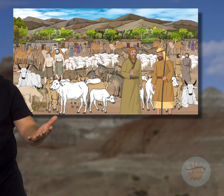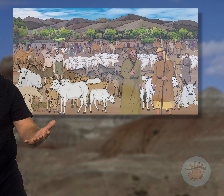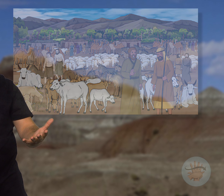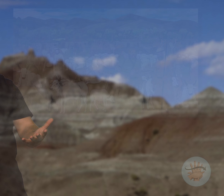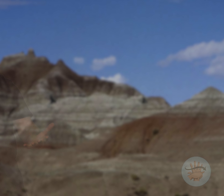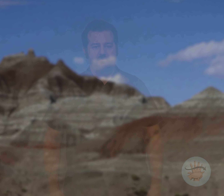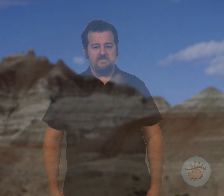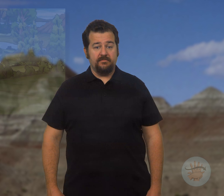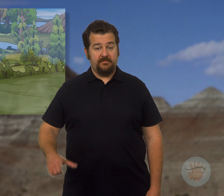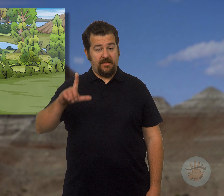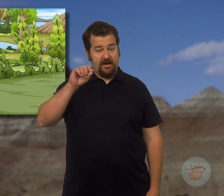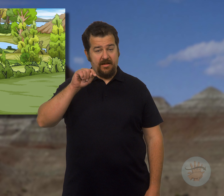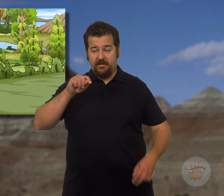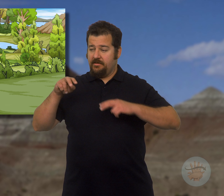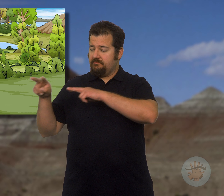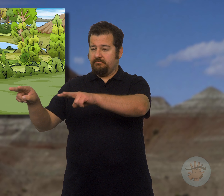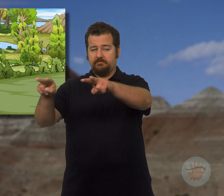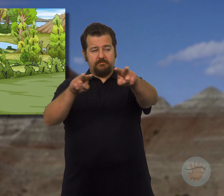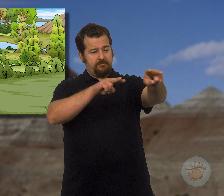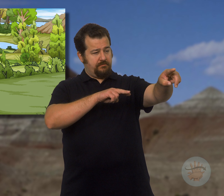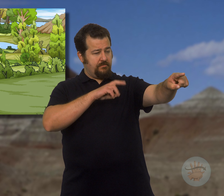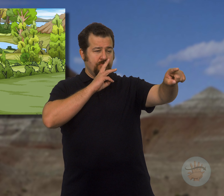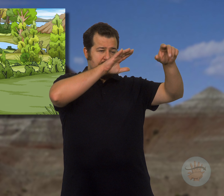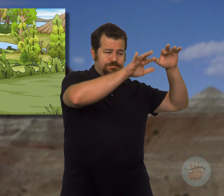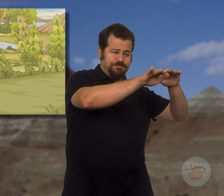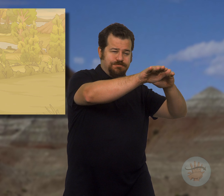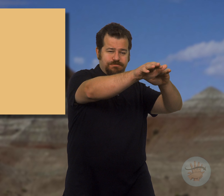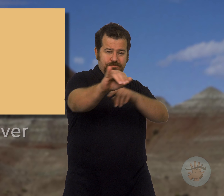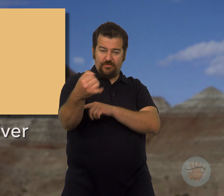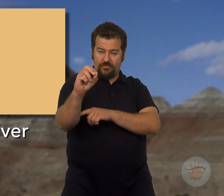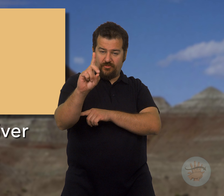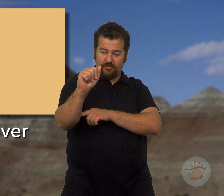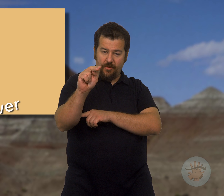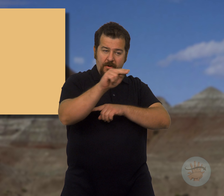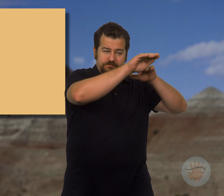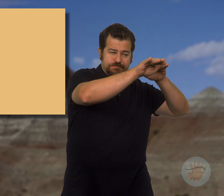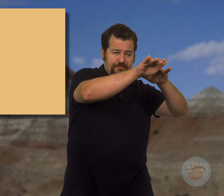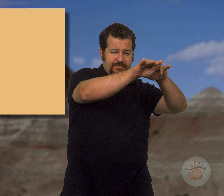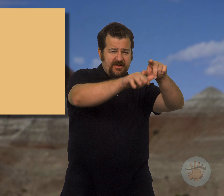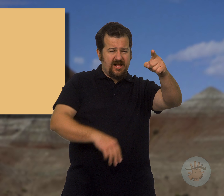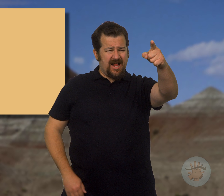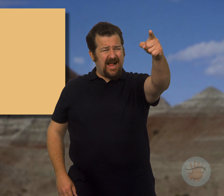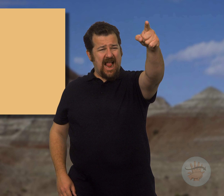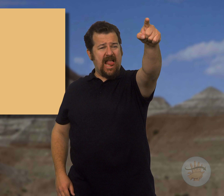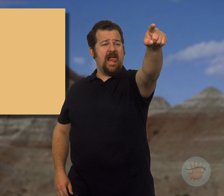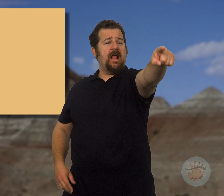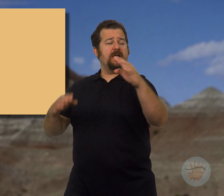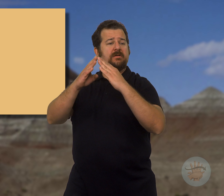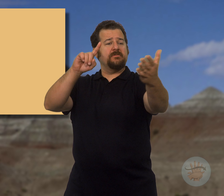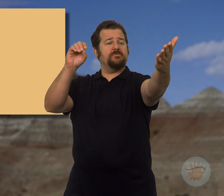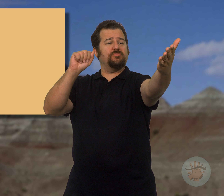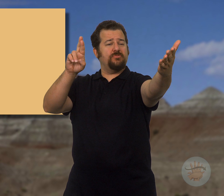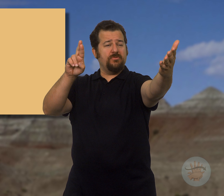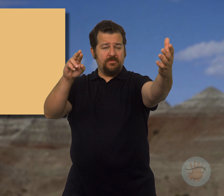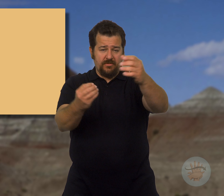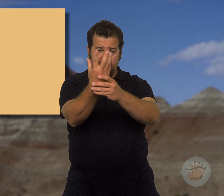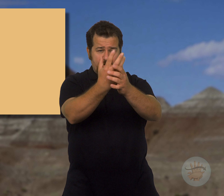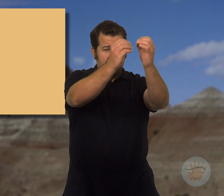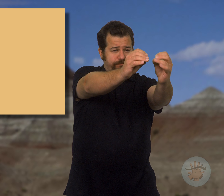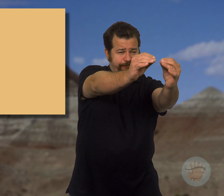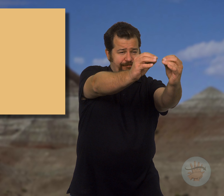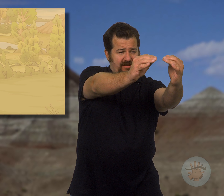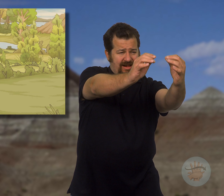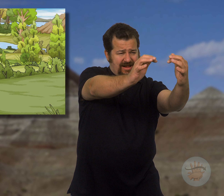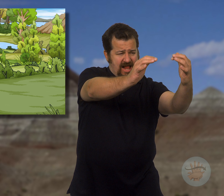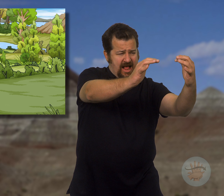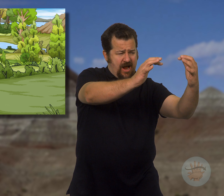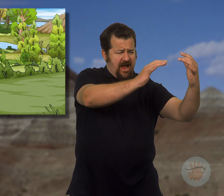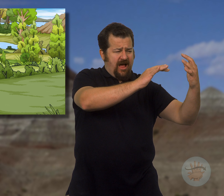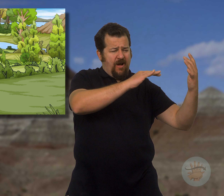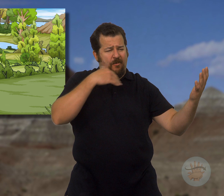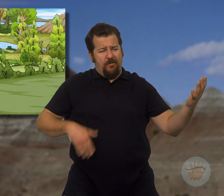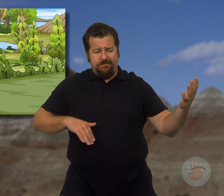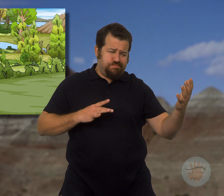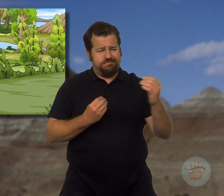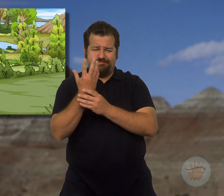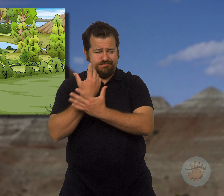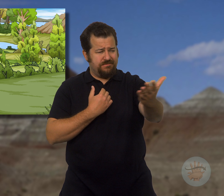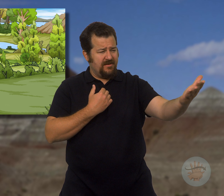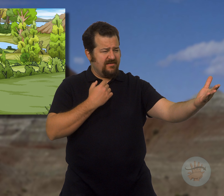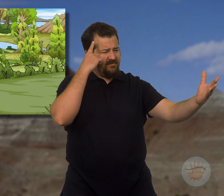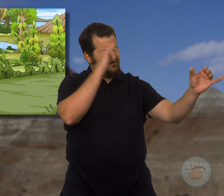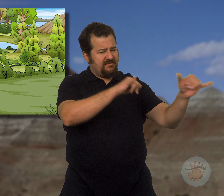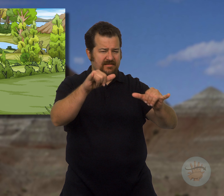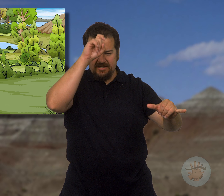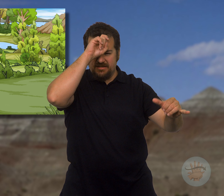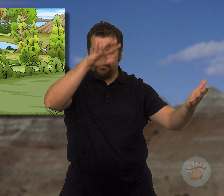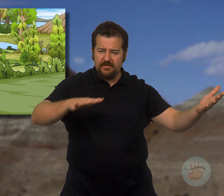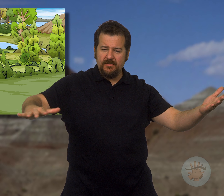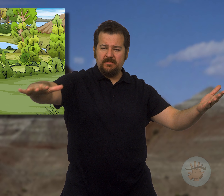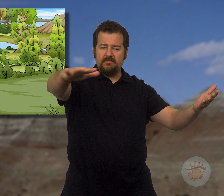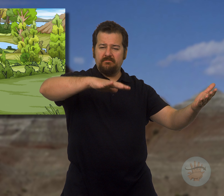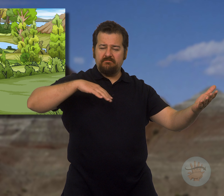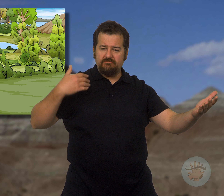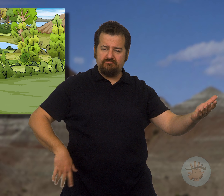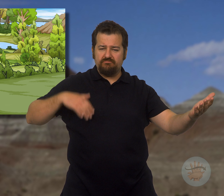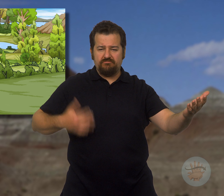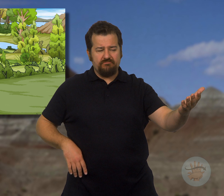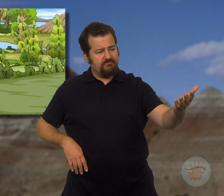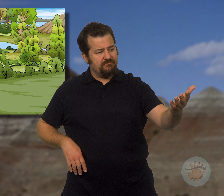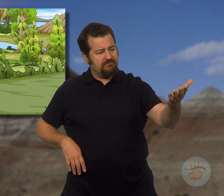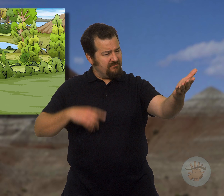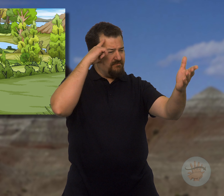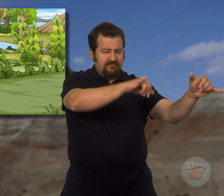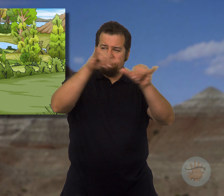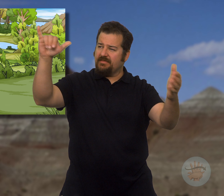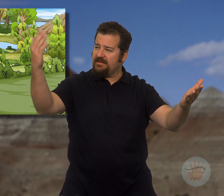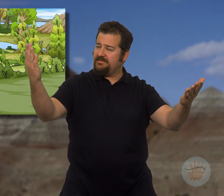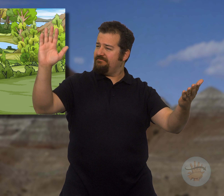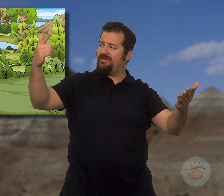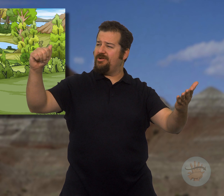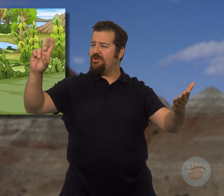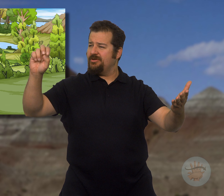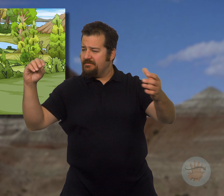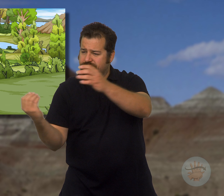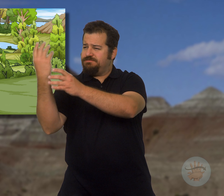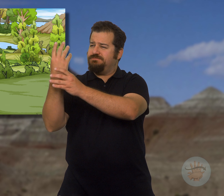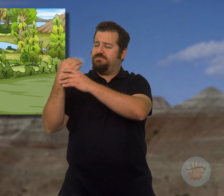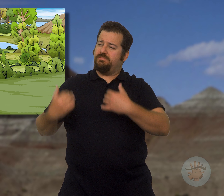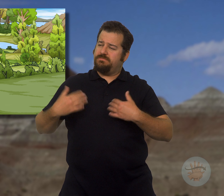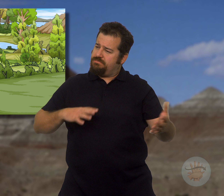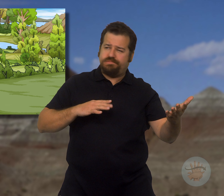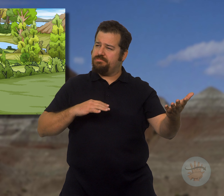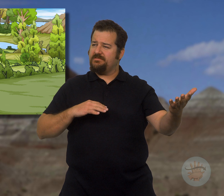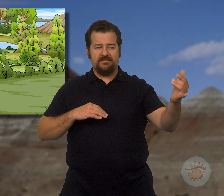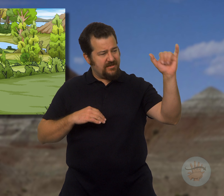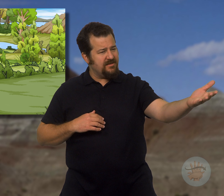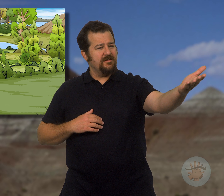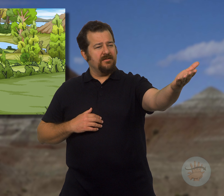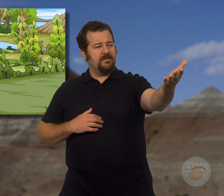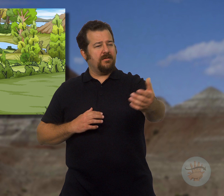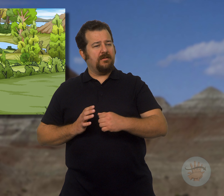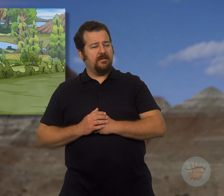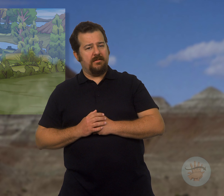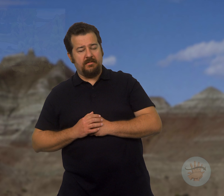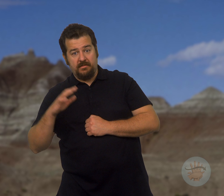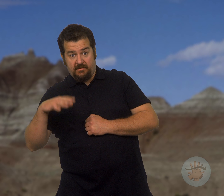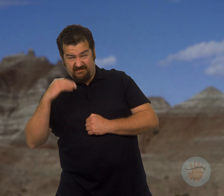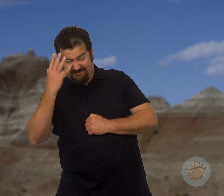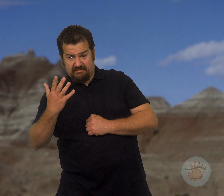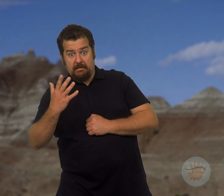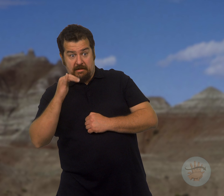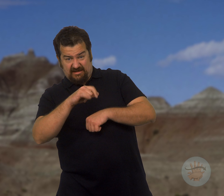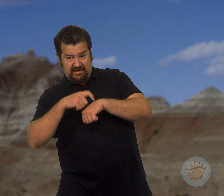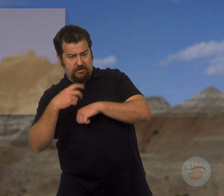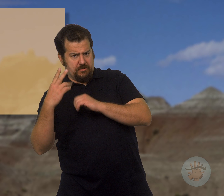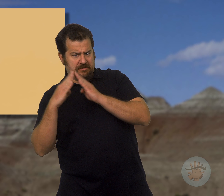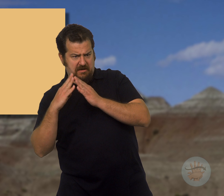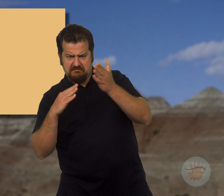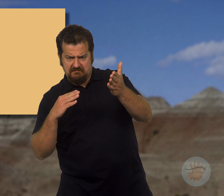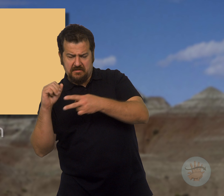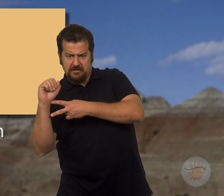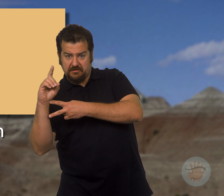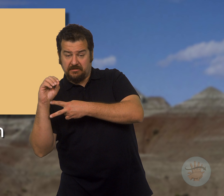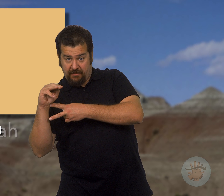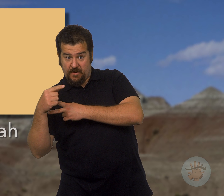And Lot looked out and saw that the whole plain of the Jordan, all the way to Zoar, was well watered like the garden of the LORD, like the land of Egypt.